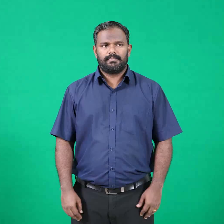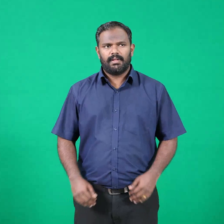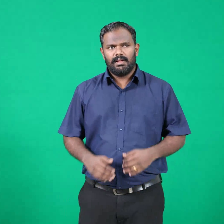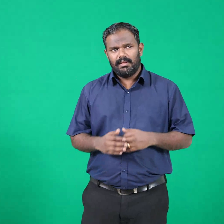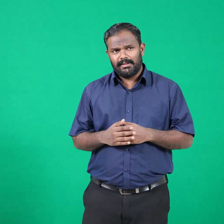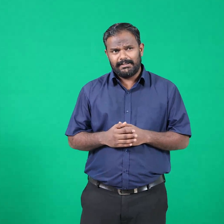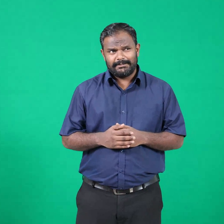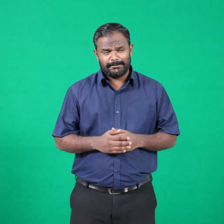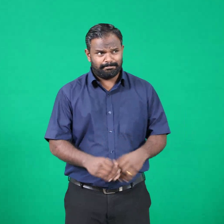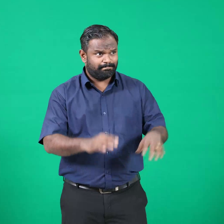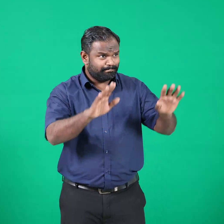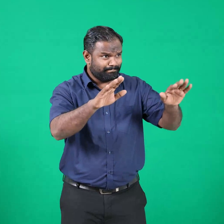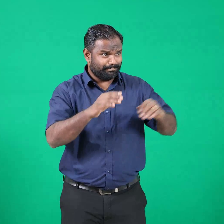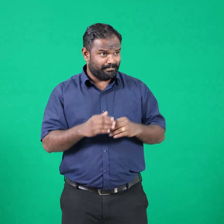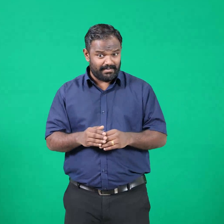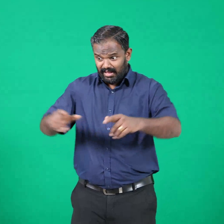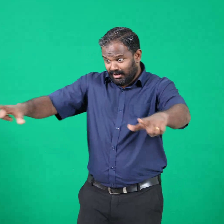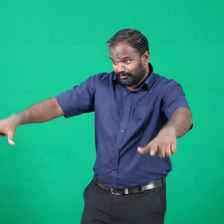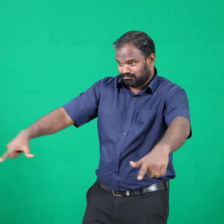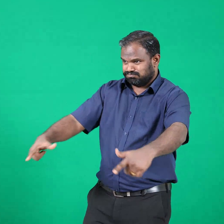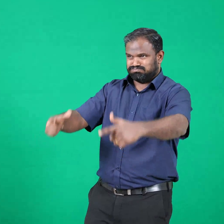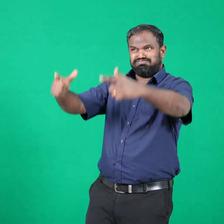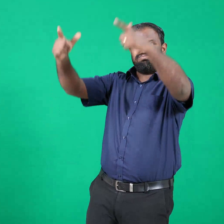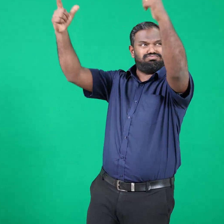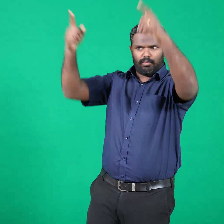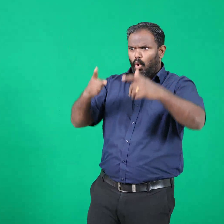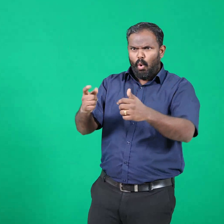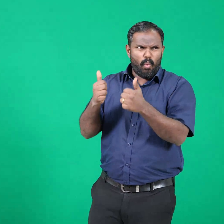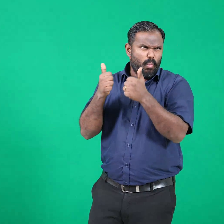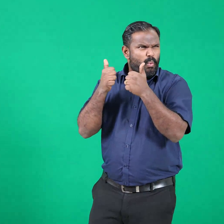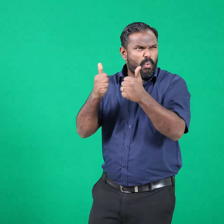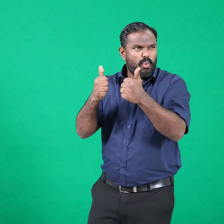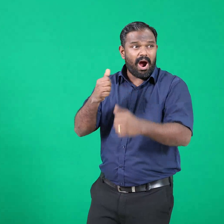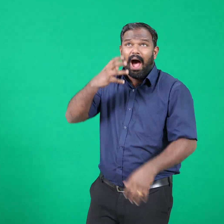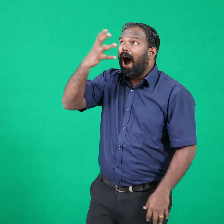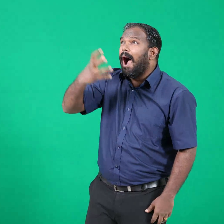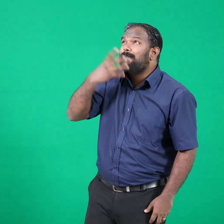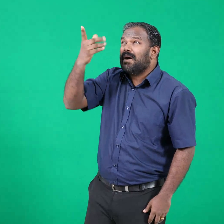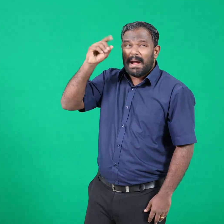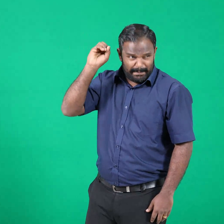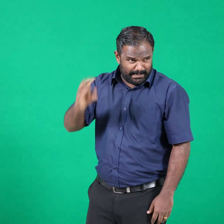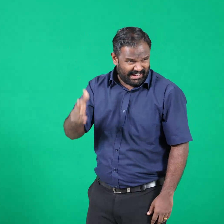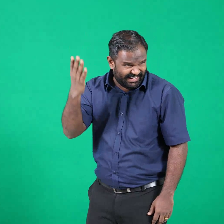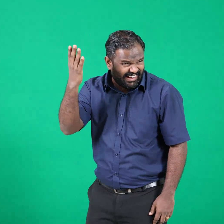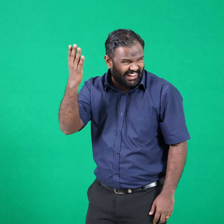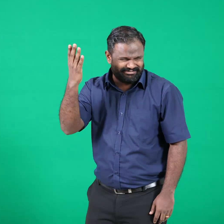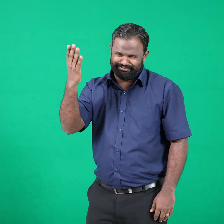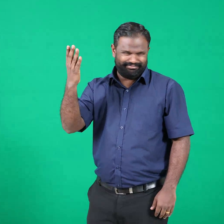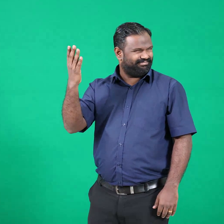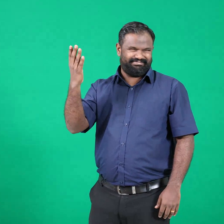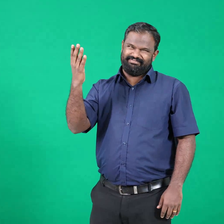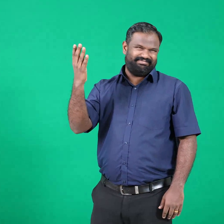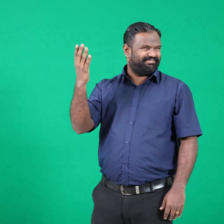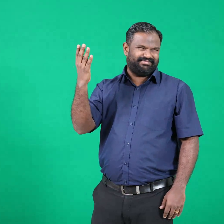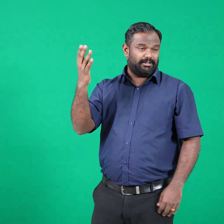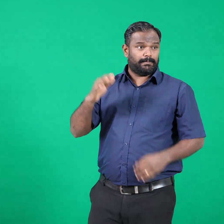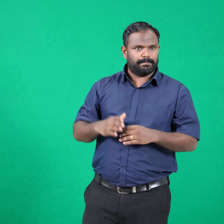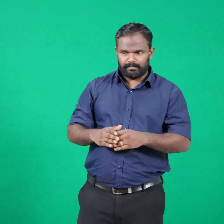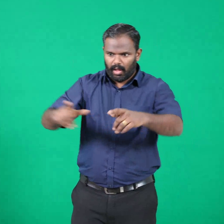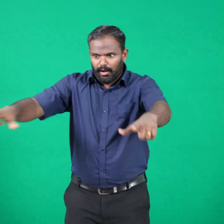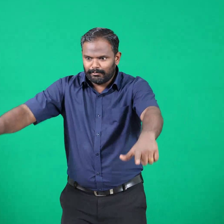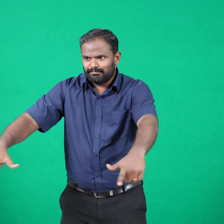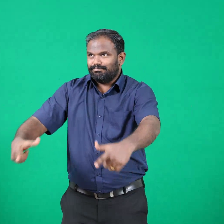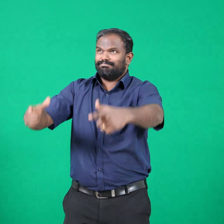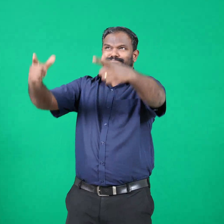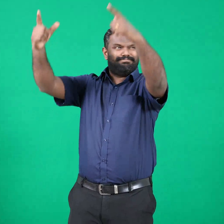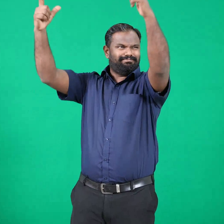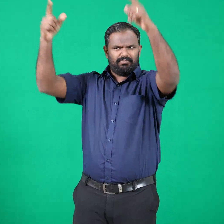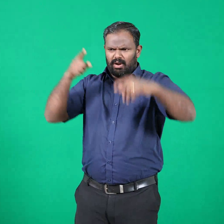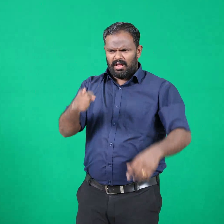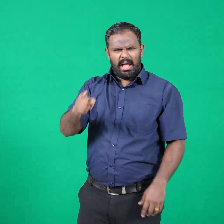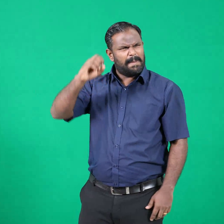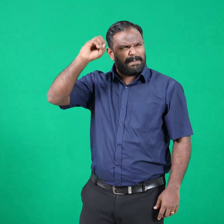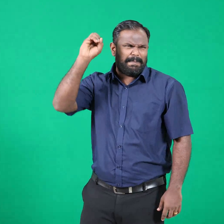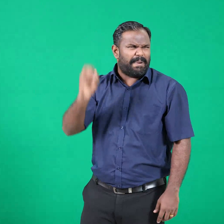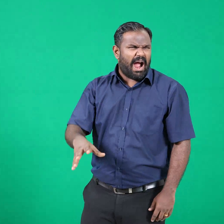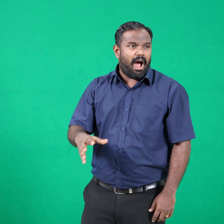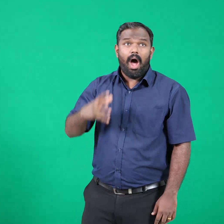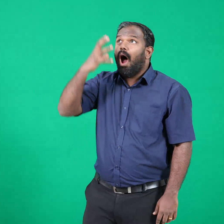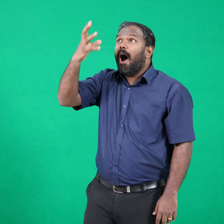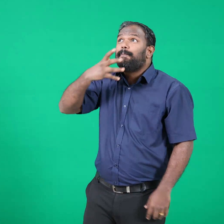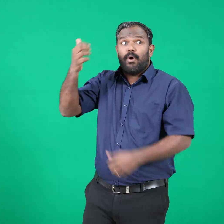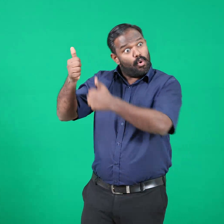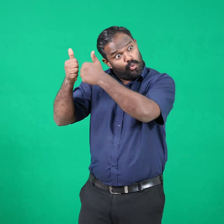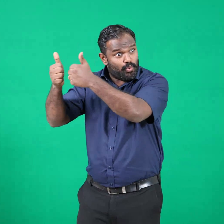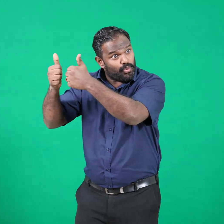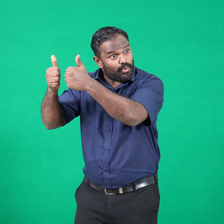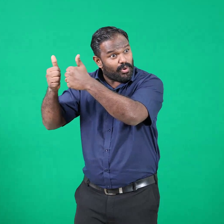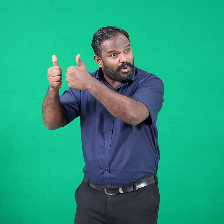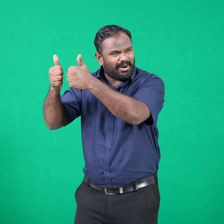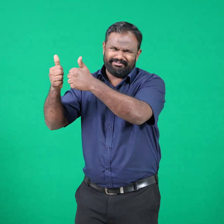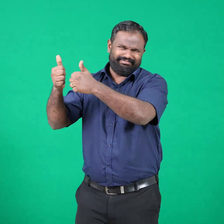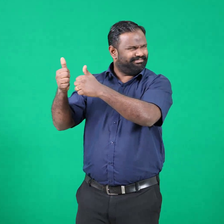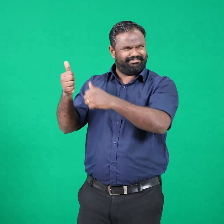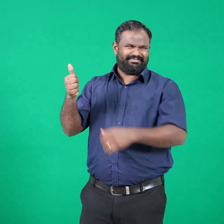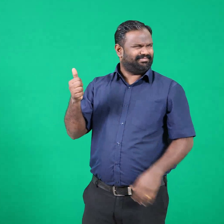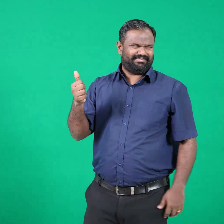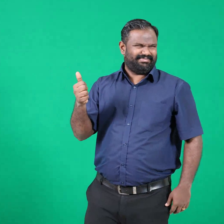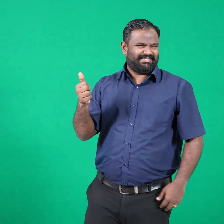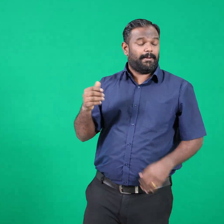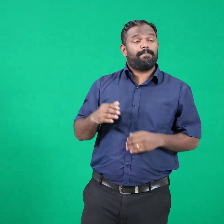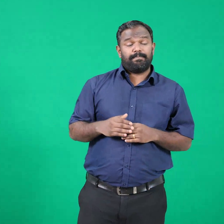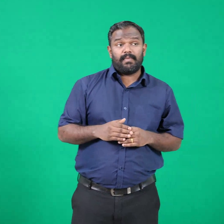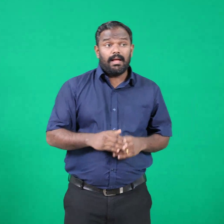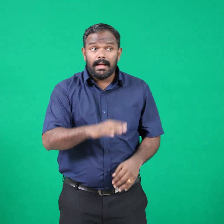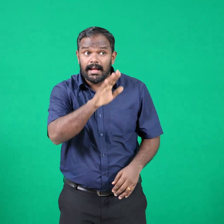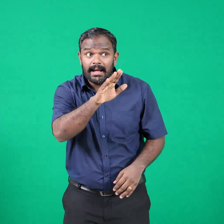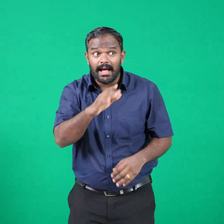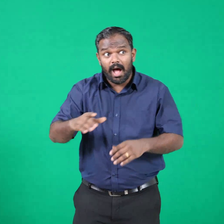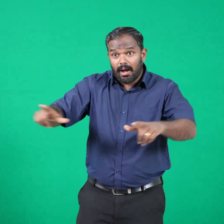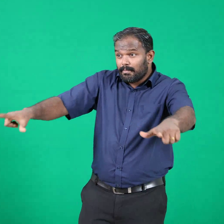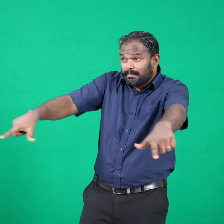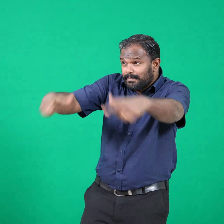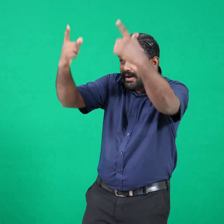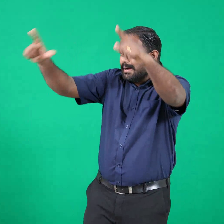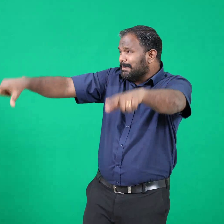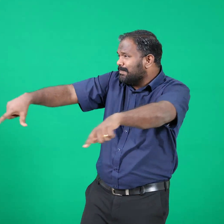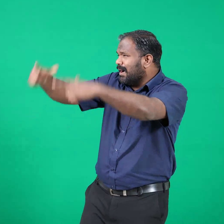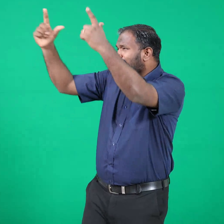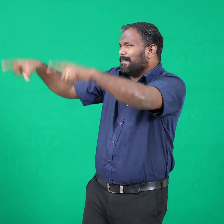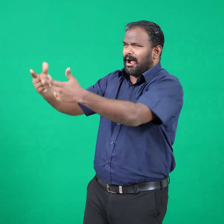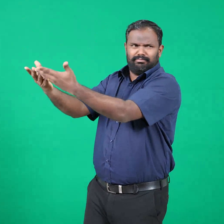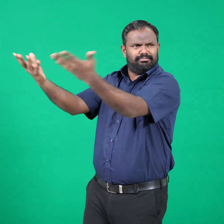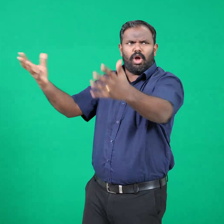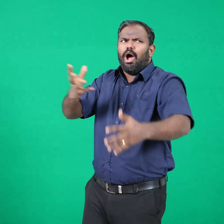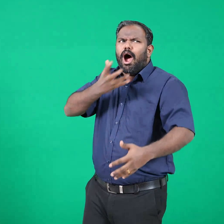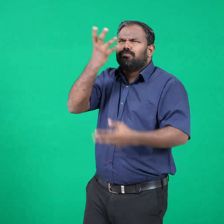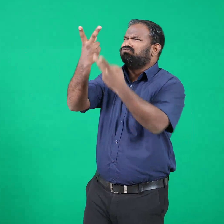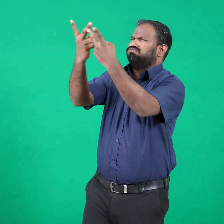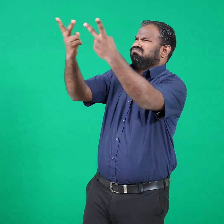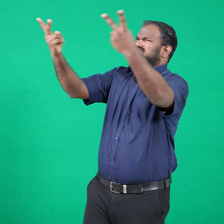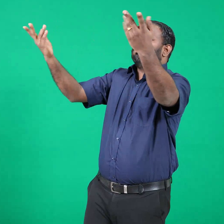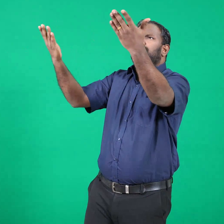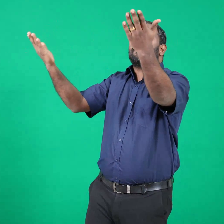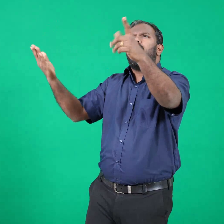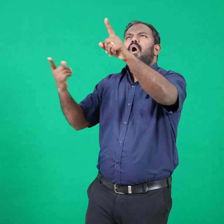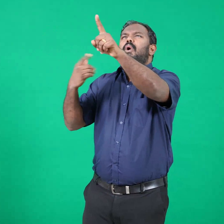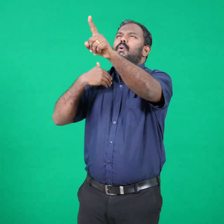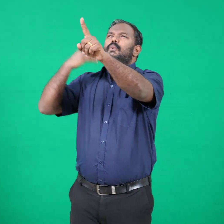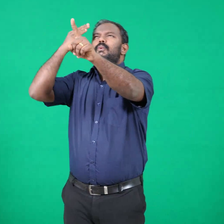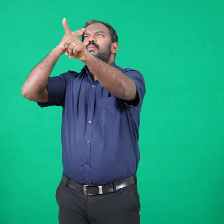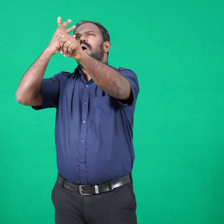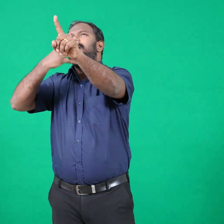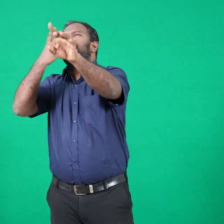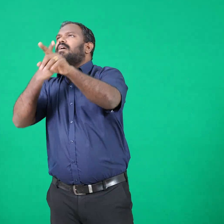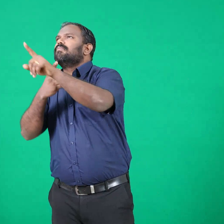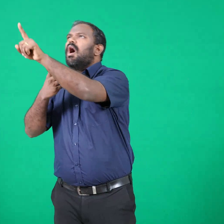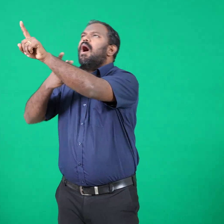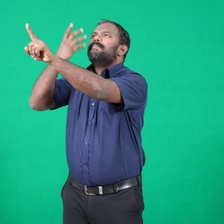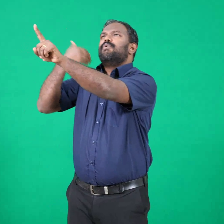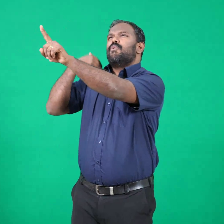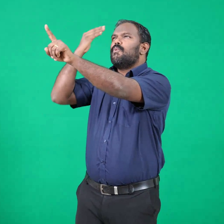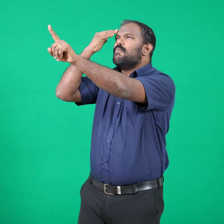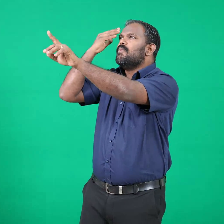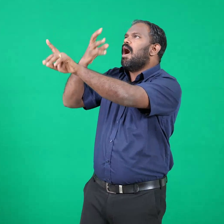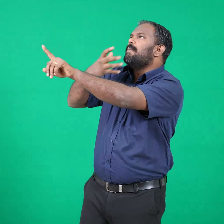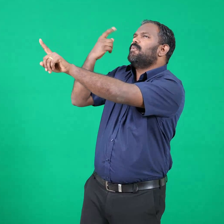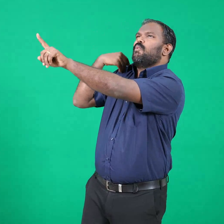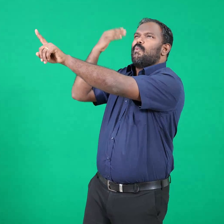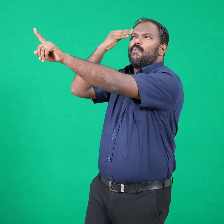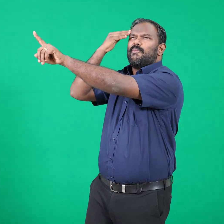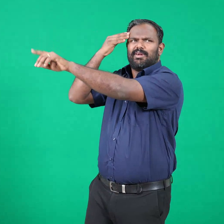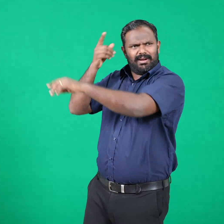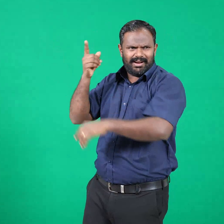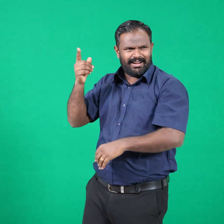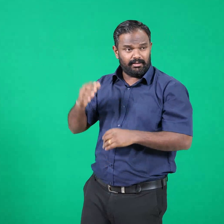No good tree bears bad fruit, nor does a bad tree bear good fruit. For each tree is known by its own fruit.